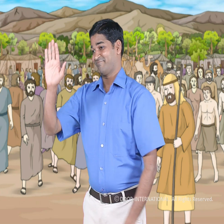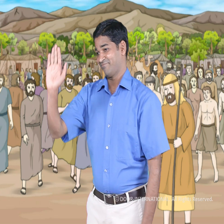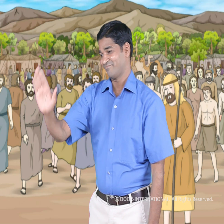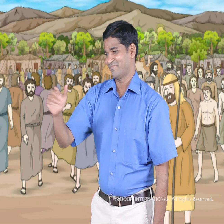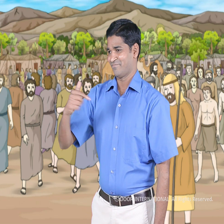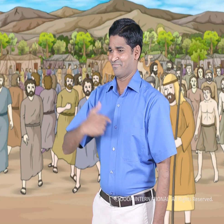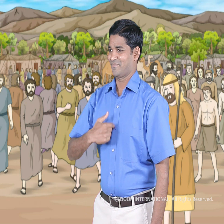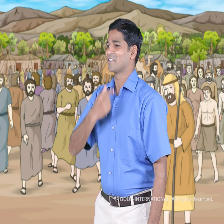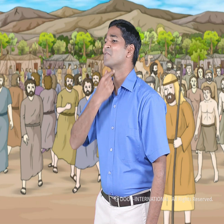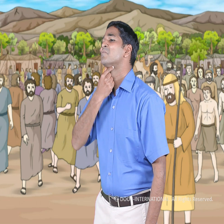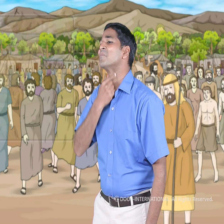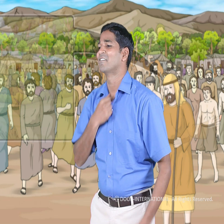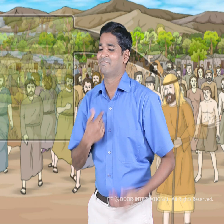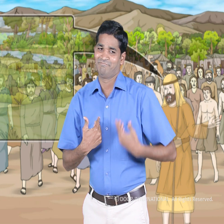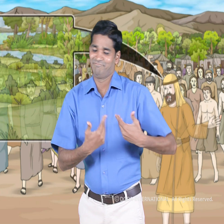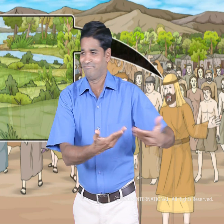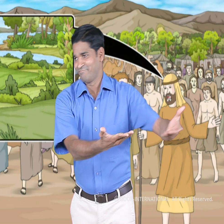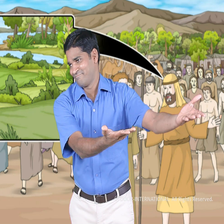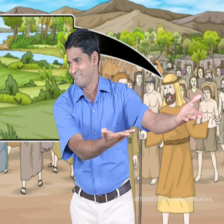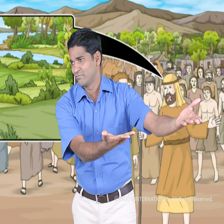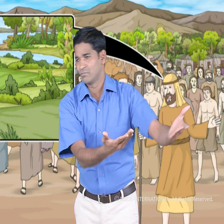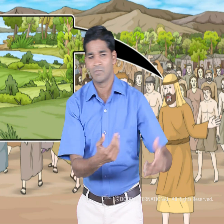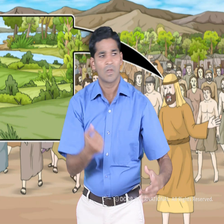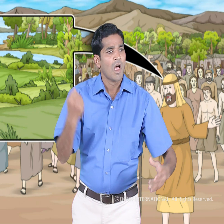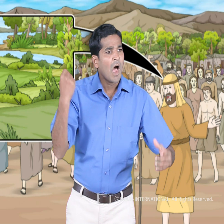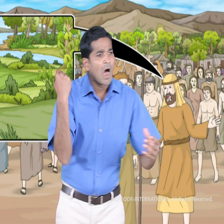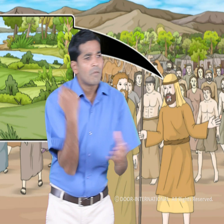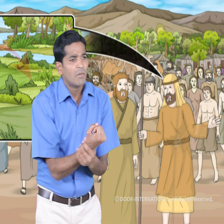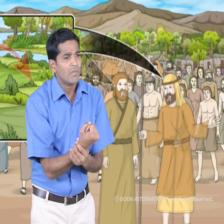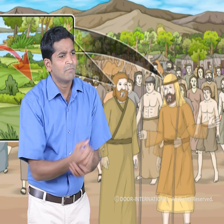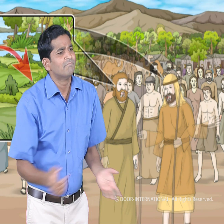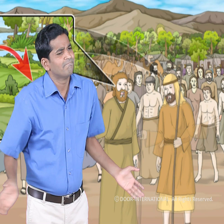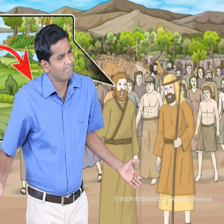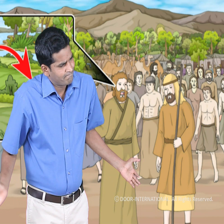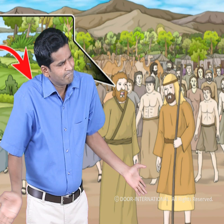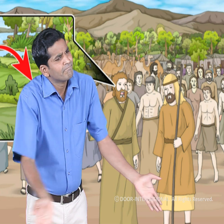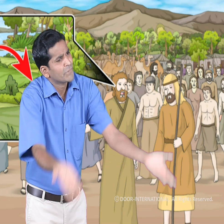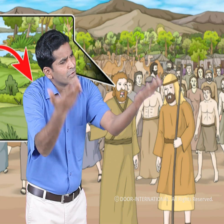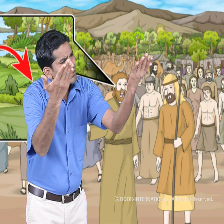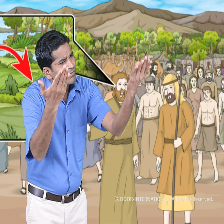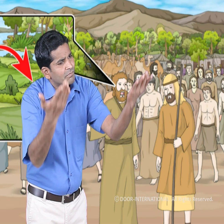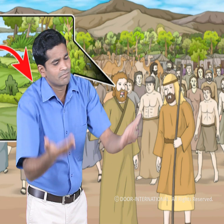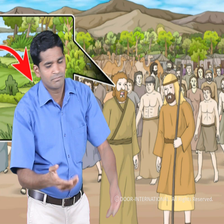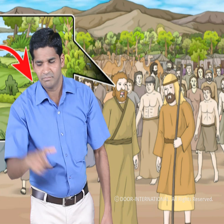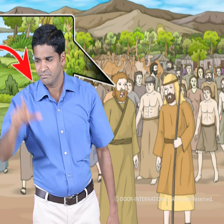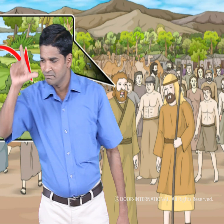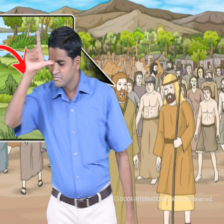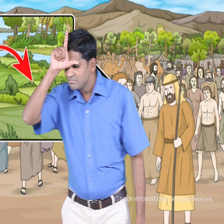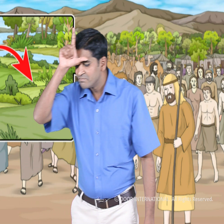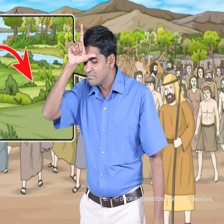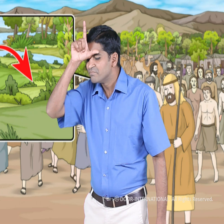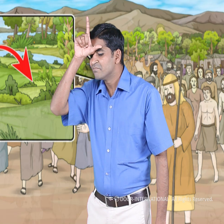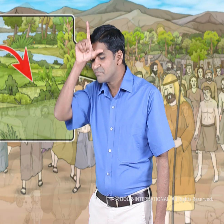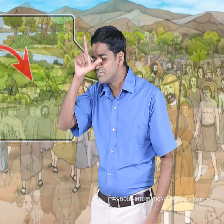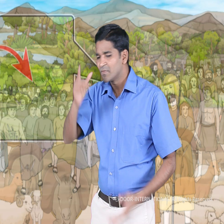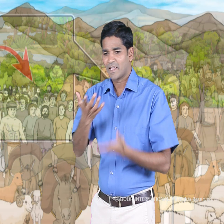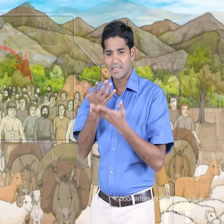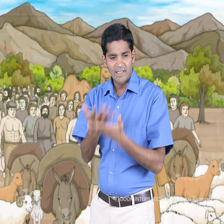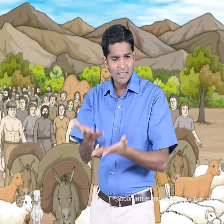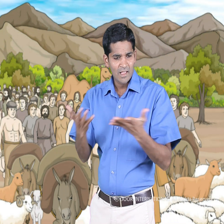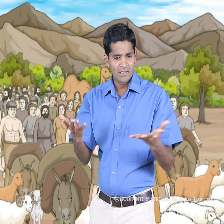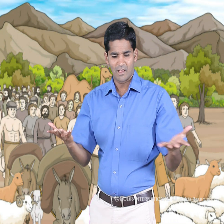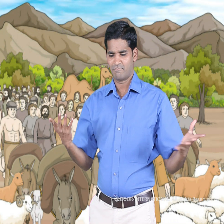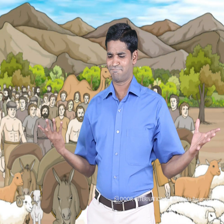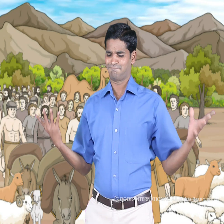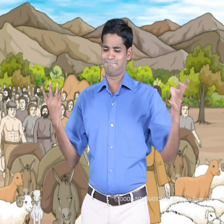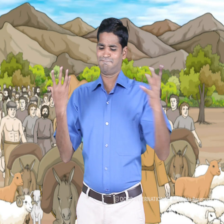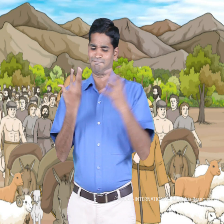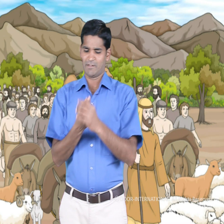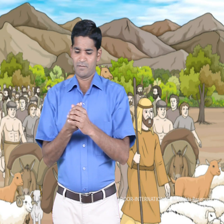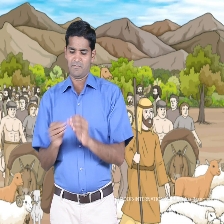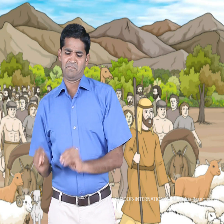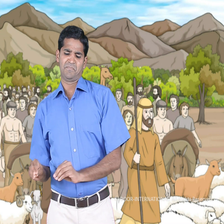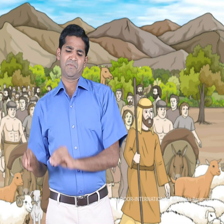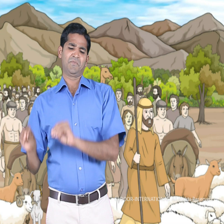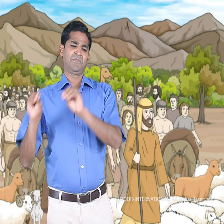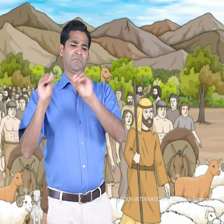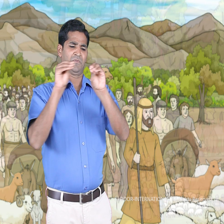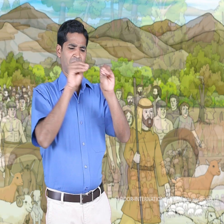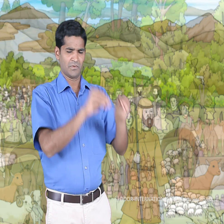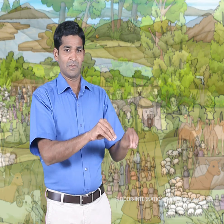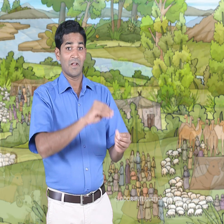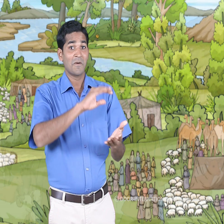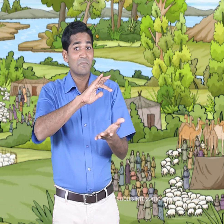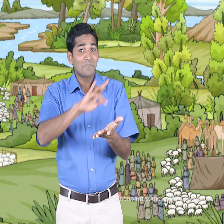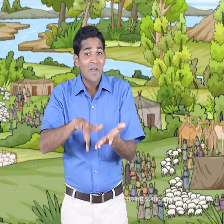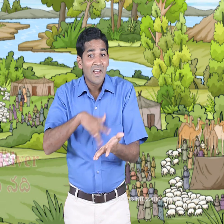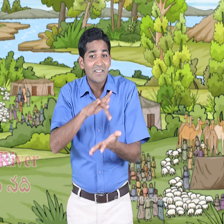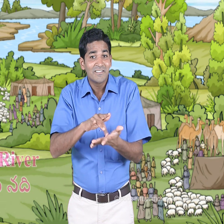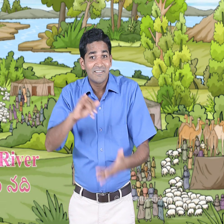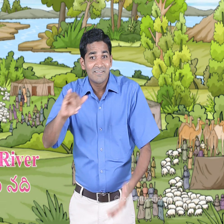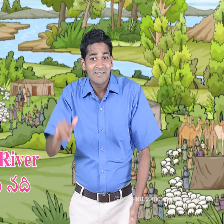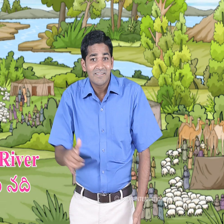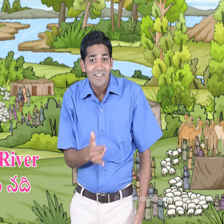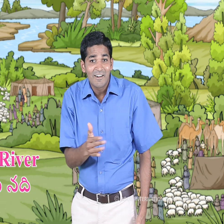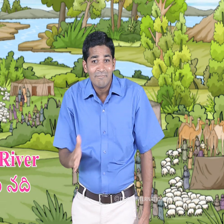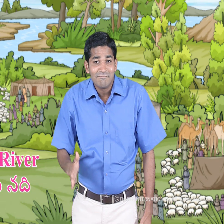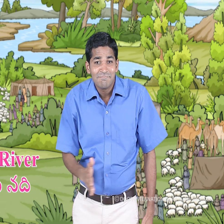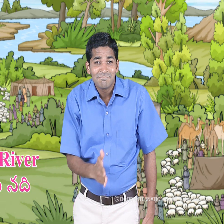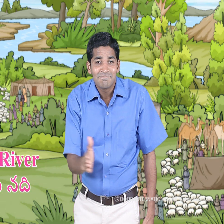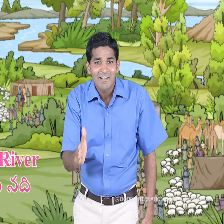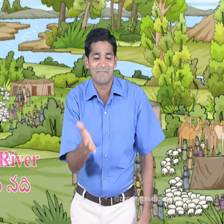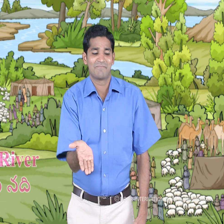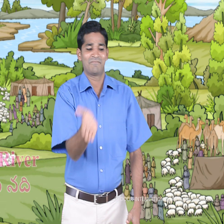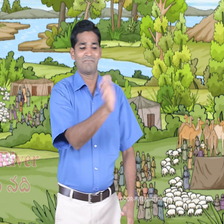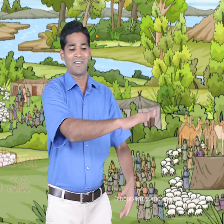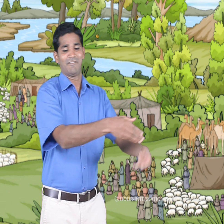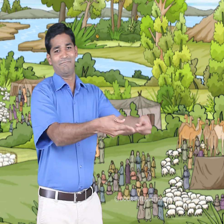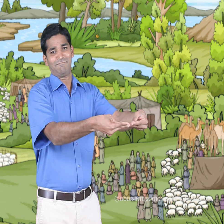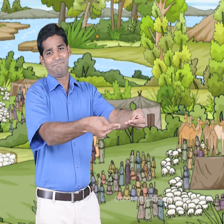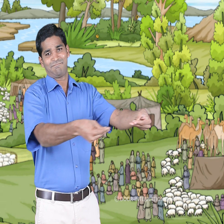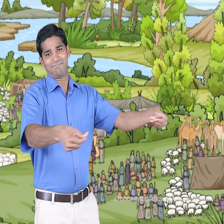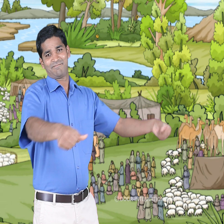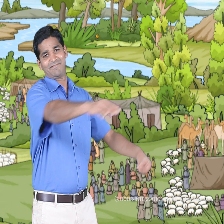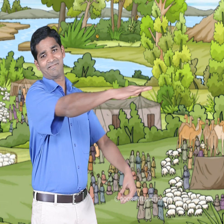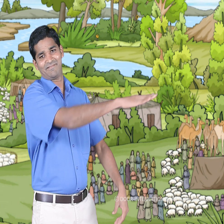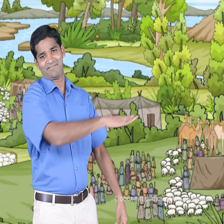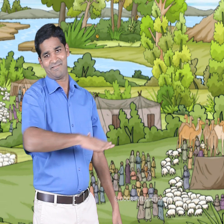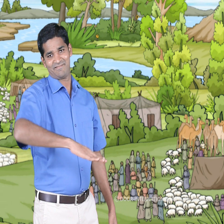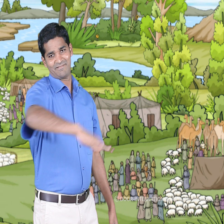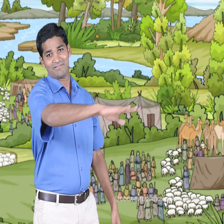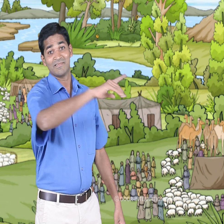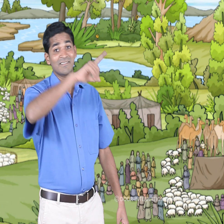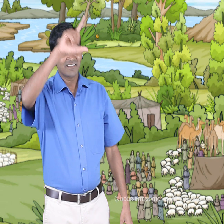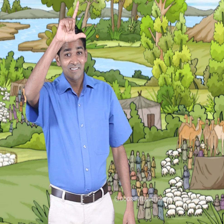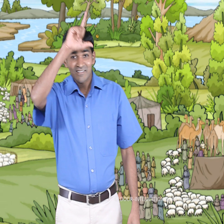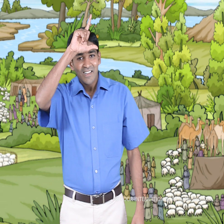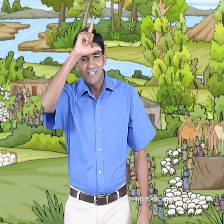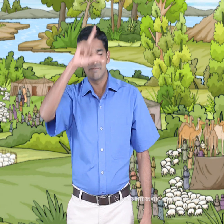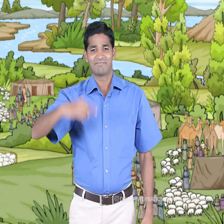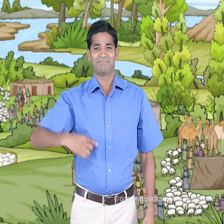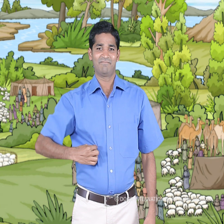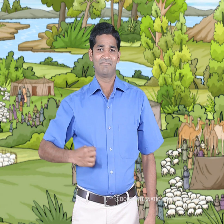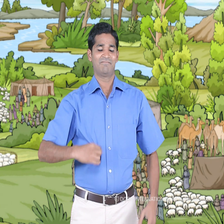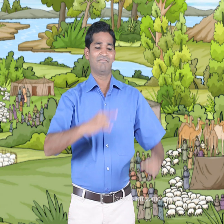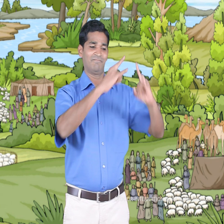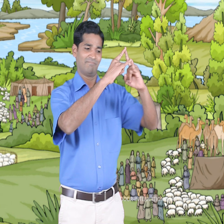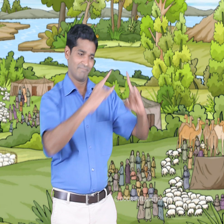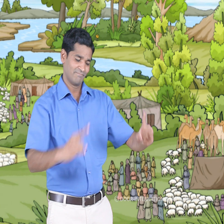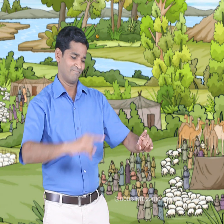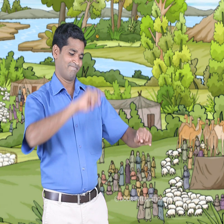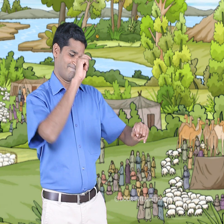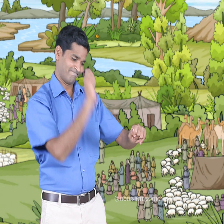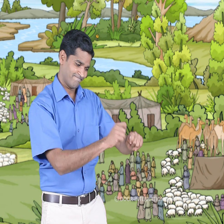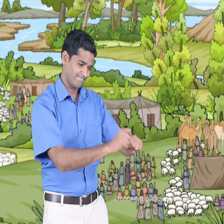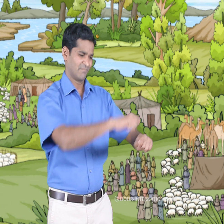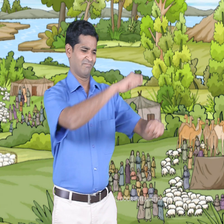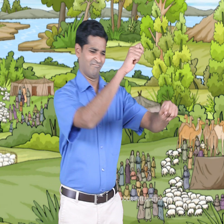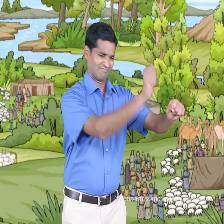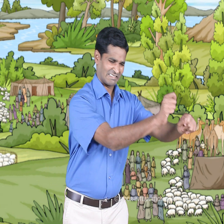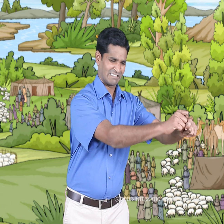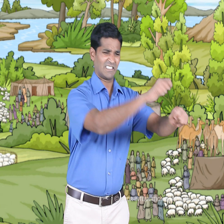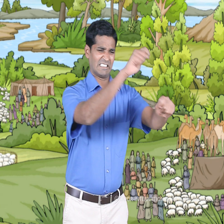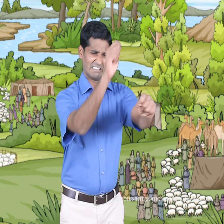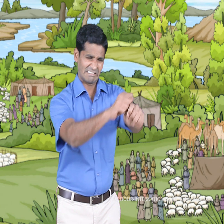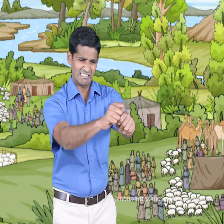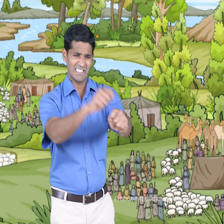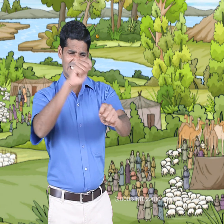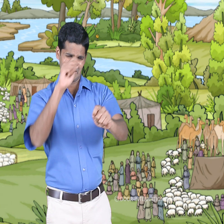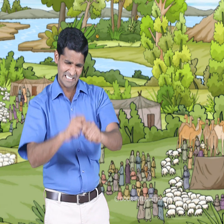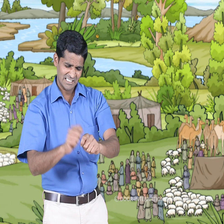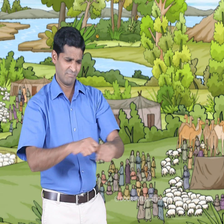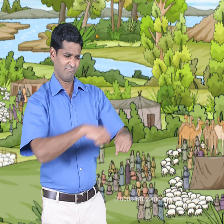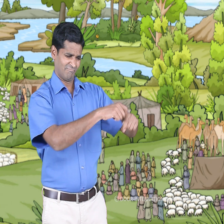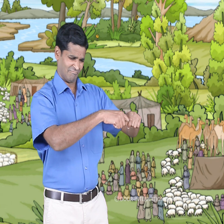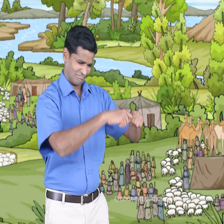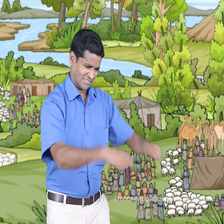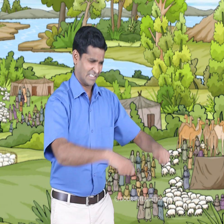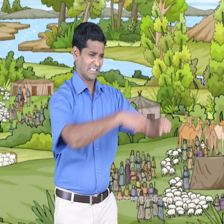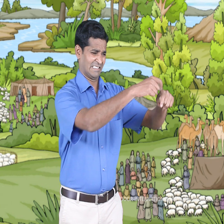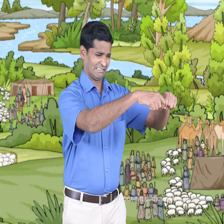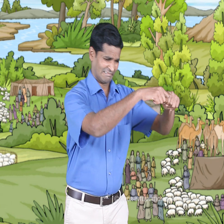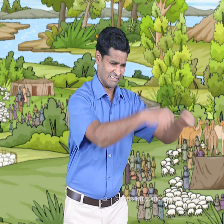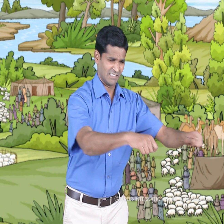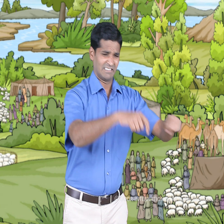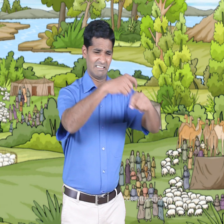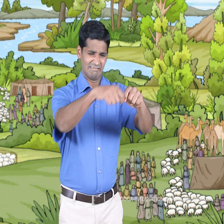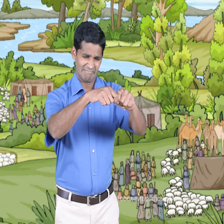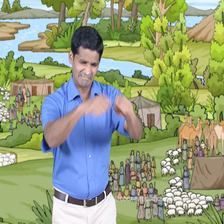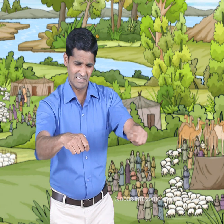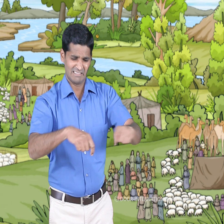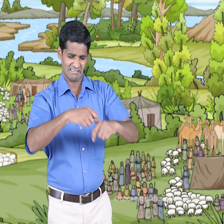(This was before the LORD destroyed Sodom and Gomorrah.) So Lot chose the whole plain of the Jordan for himself and set out toward the east.